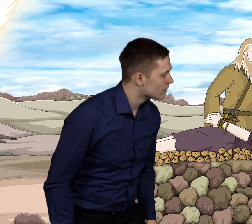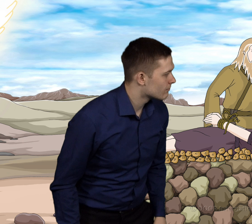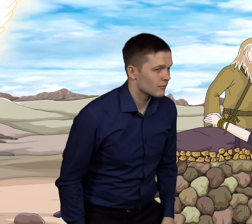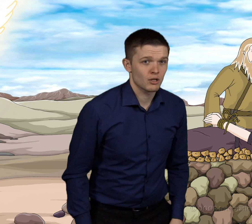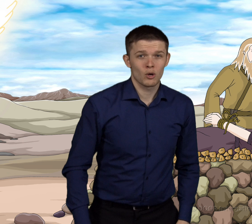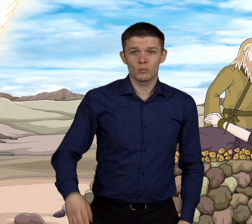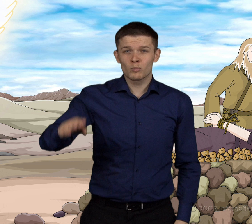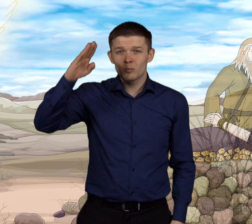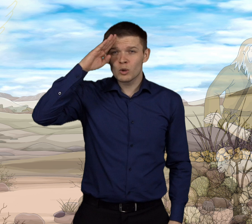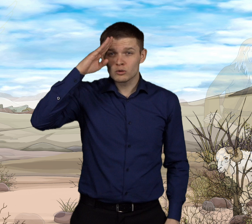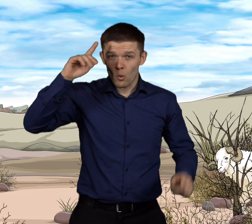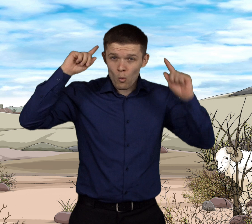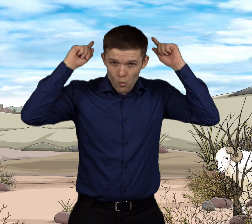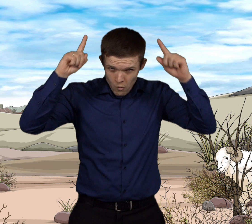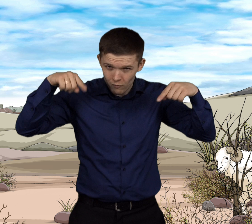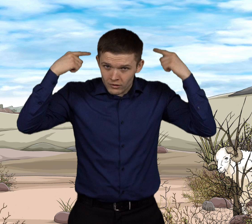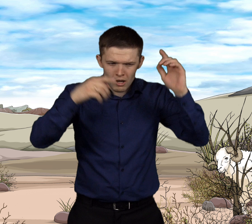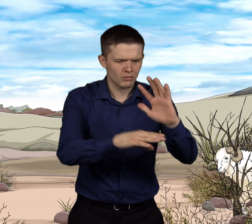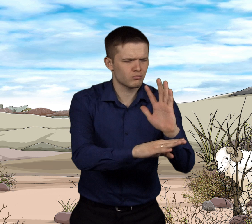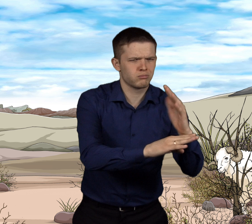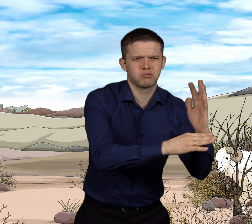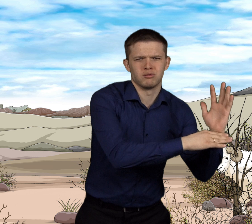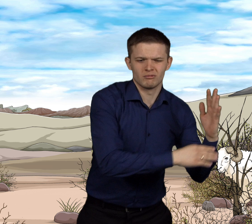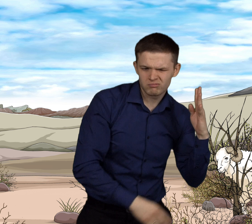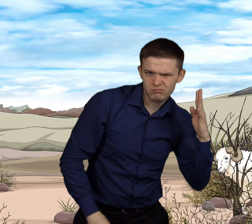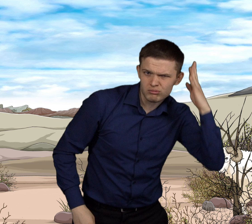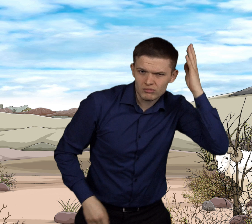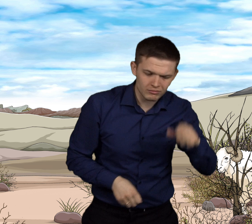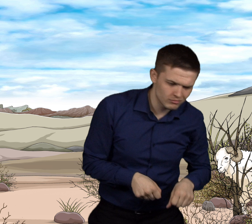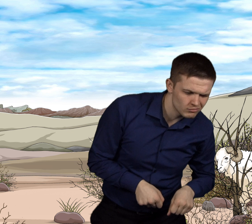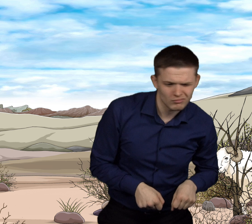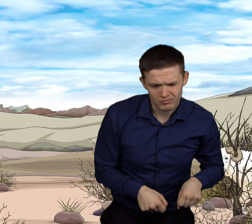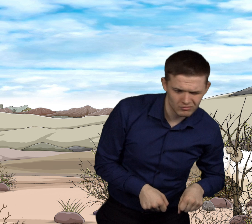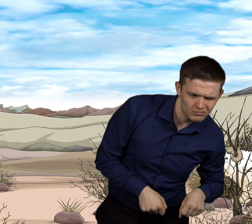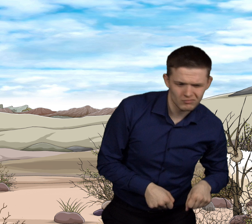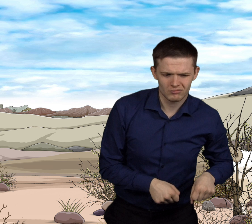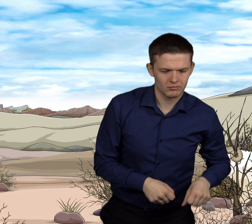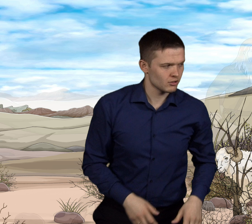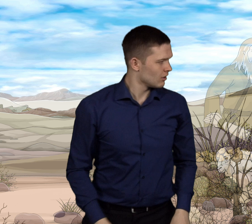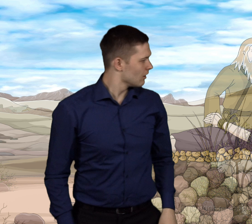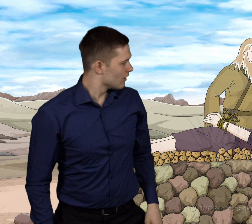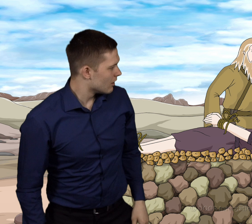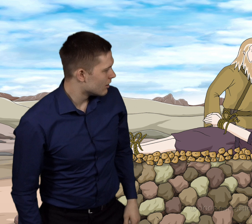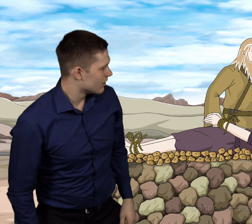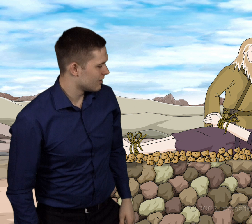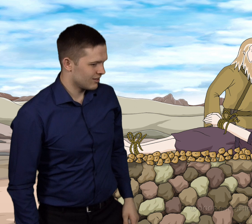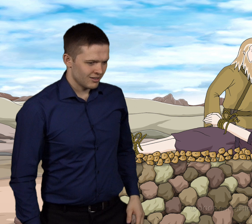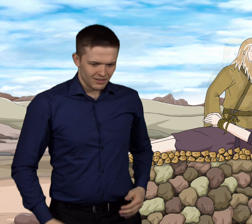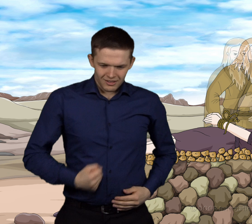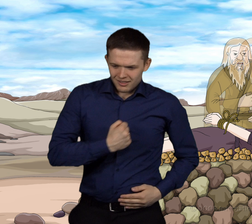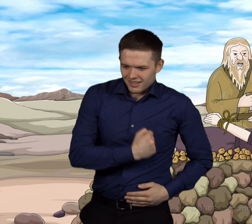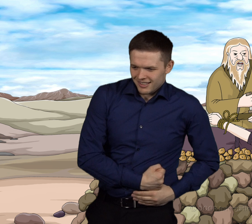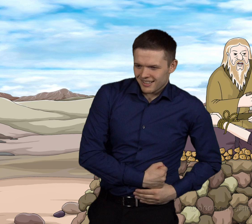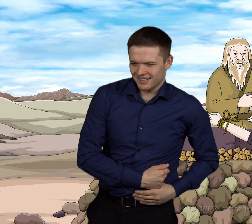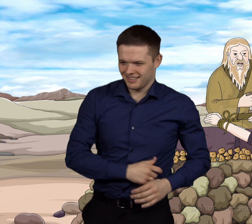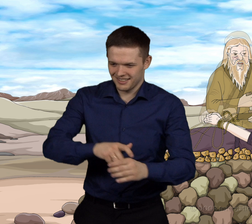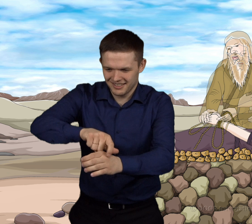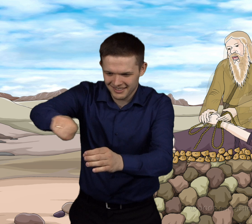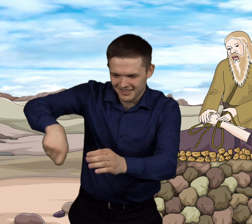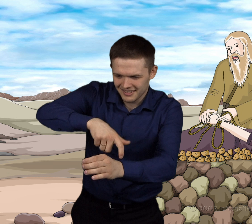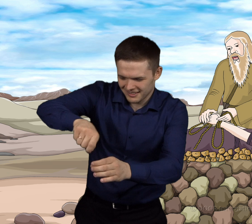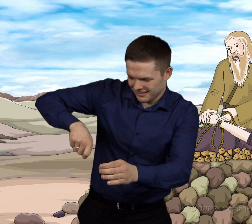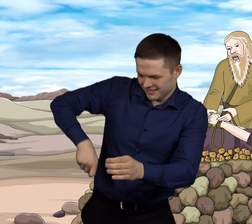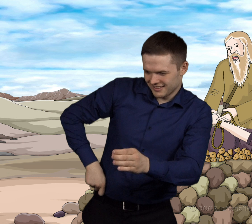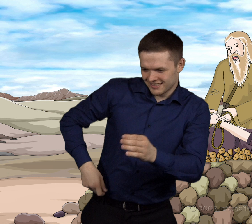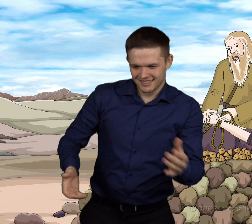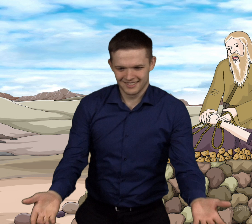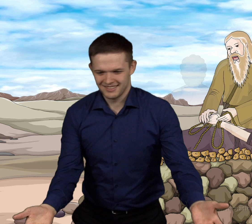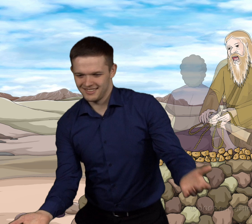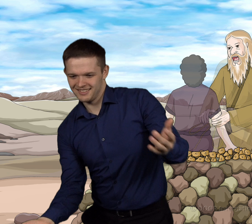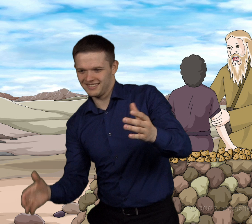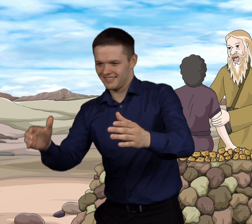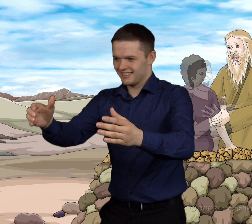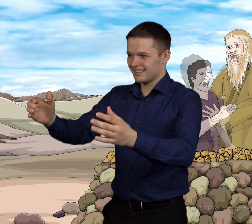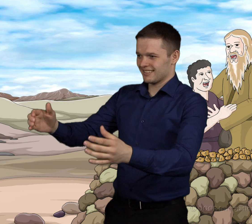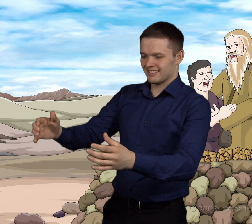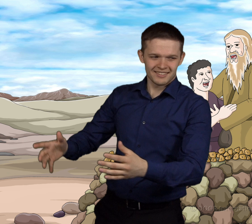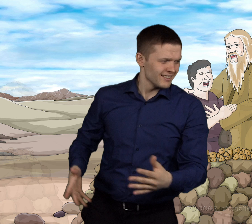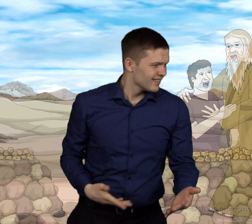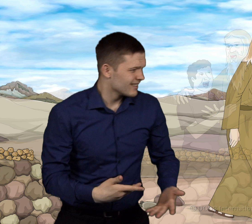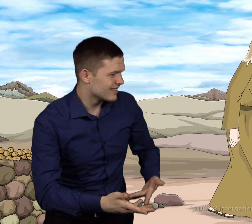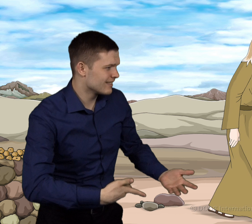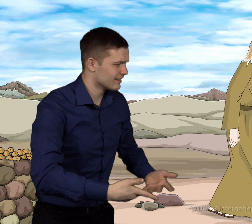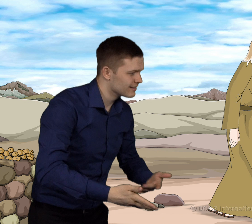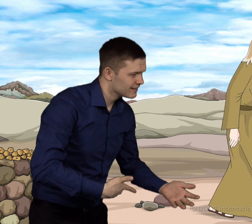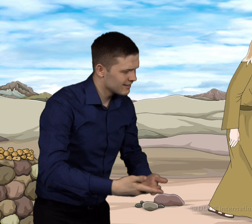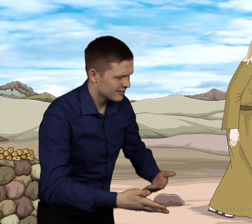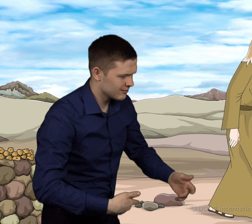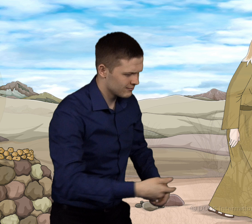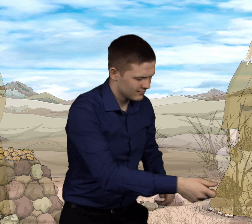Then Abraham looked up and saw behind him a ram in a thicket, caught by its horns.